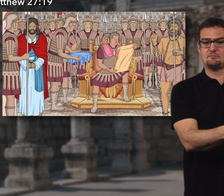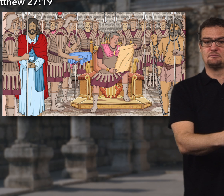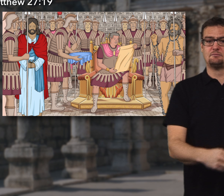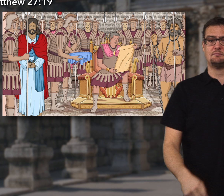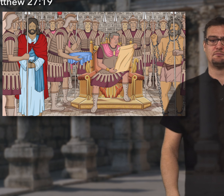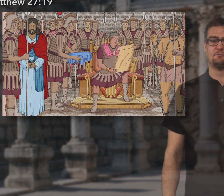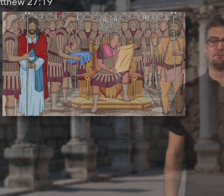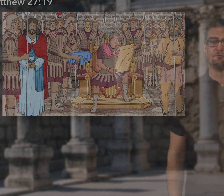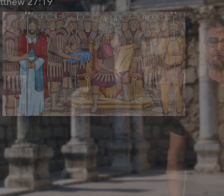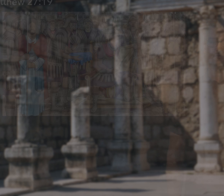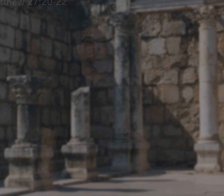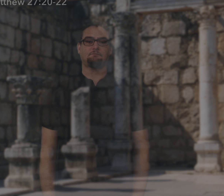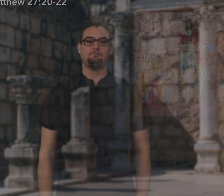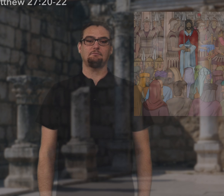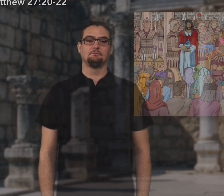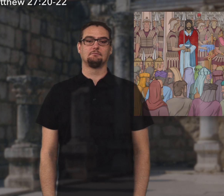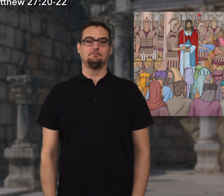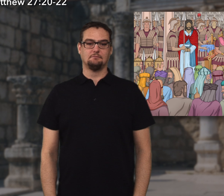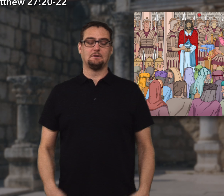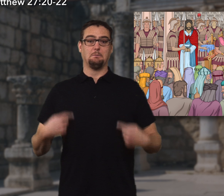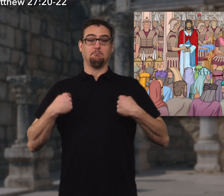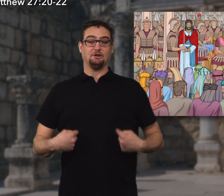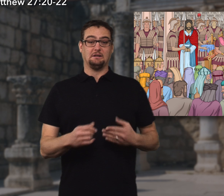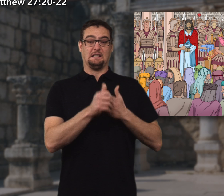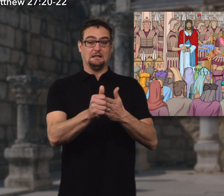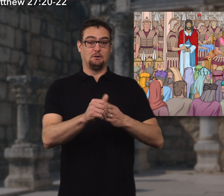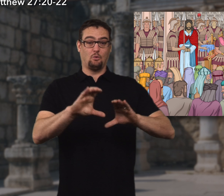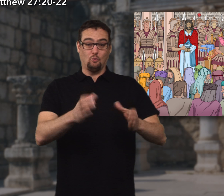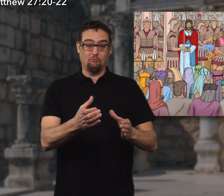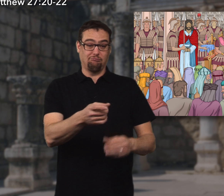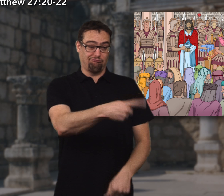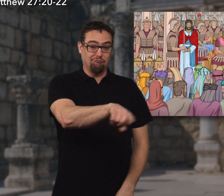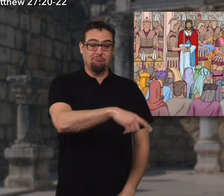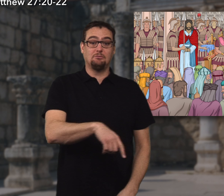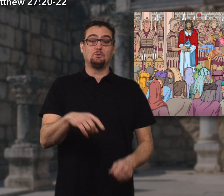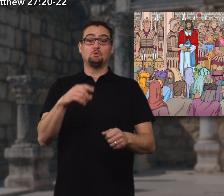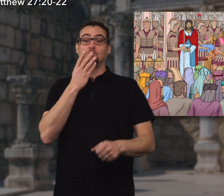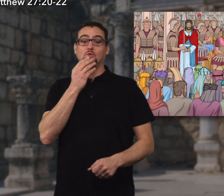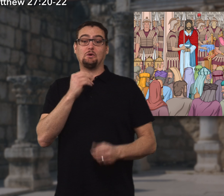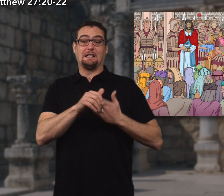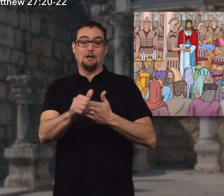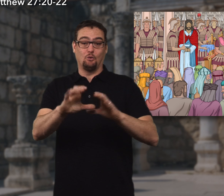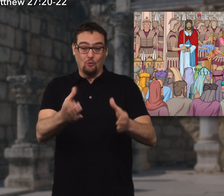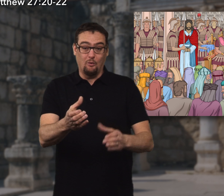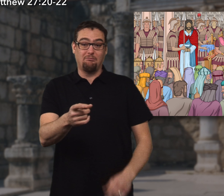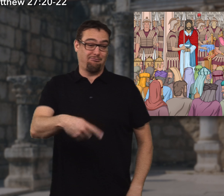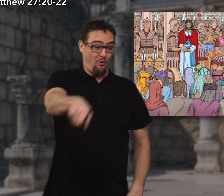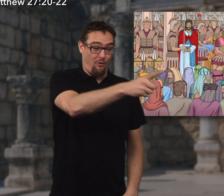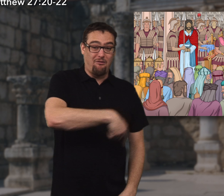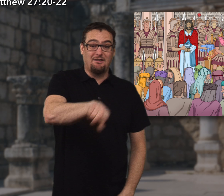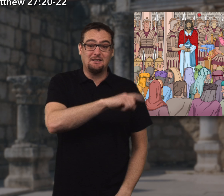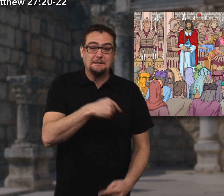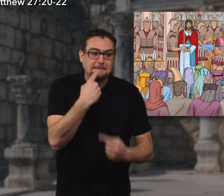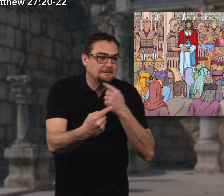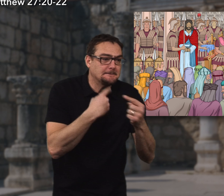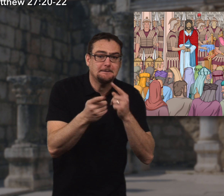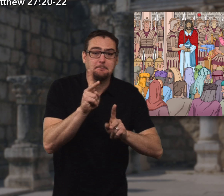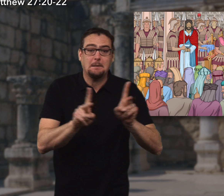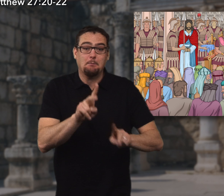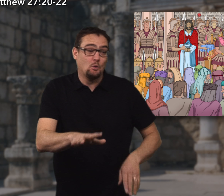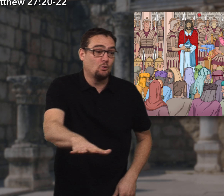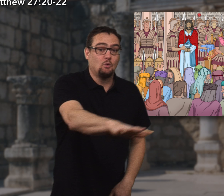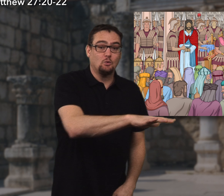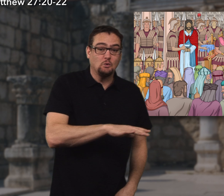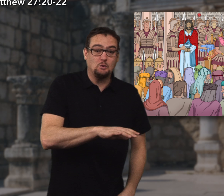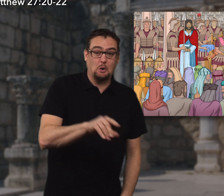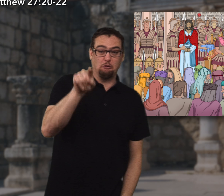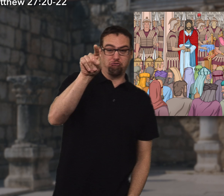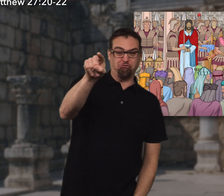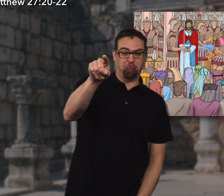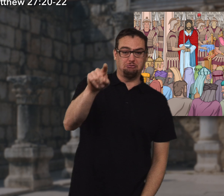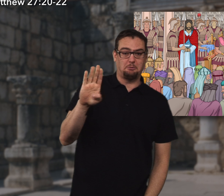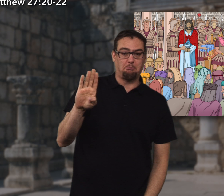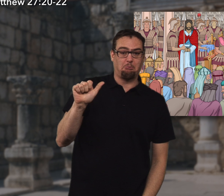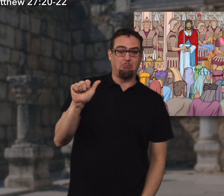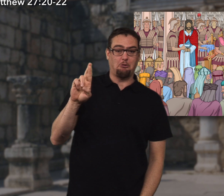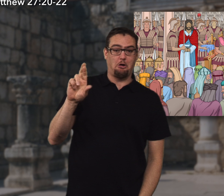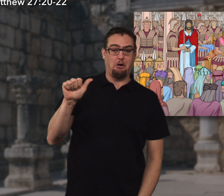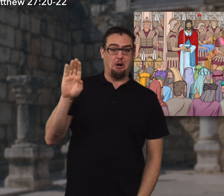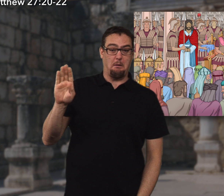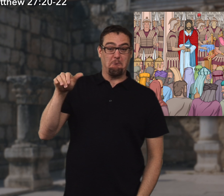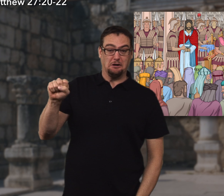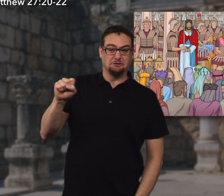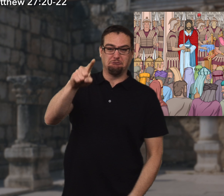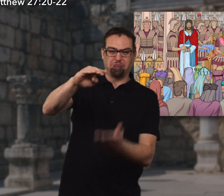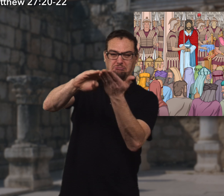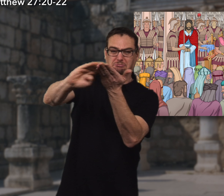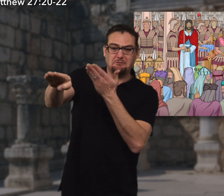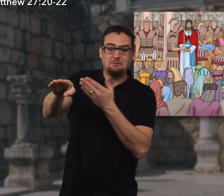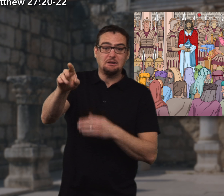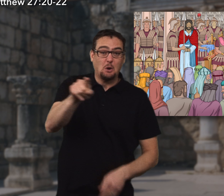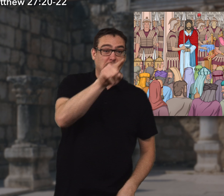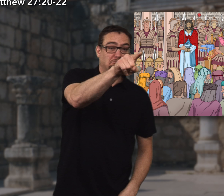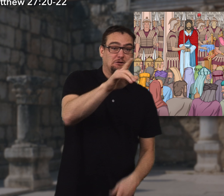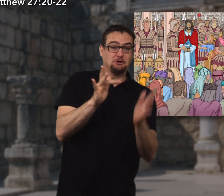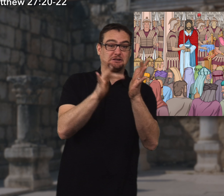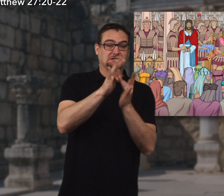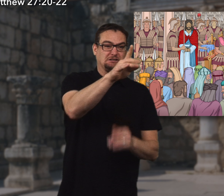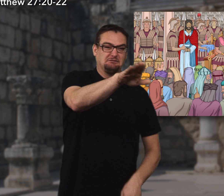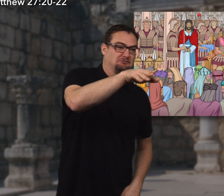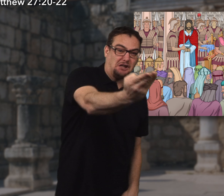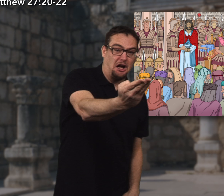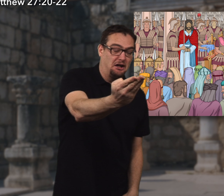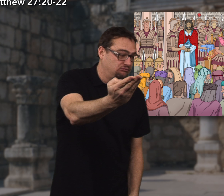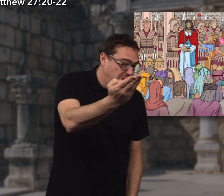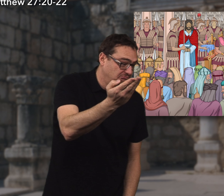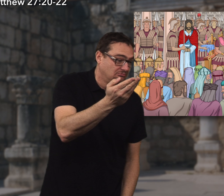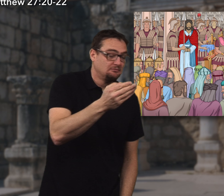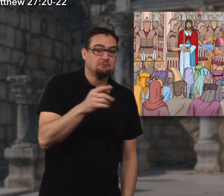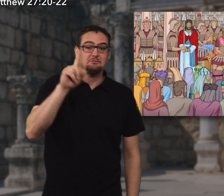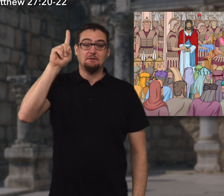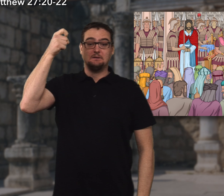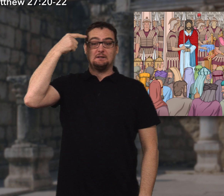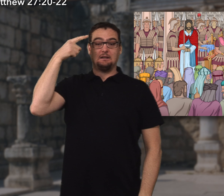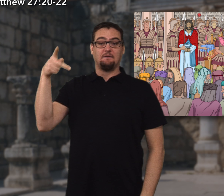But the chief priests and elders persuaded the crowds to ask for Barabbas and to have Jesus put to death.